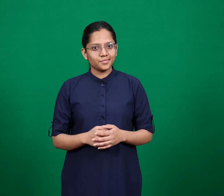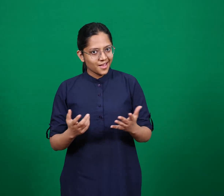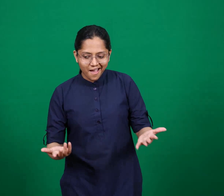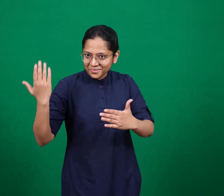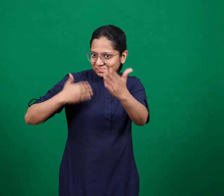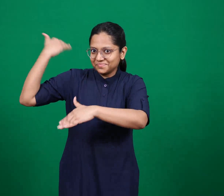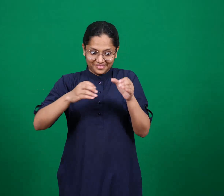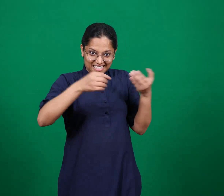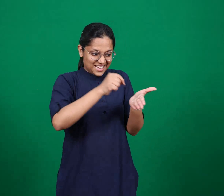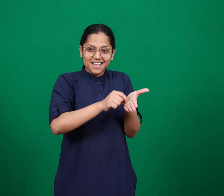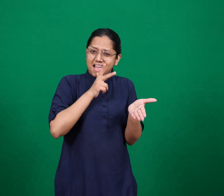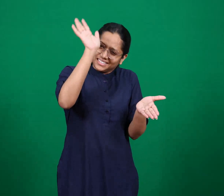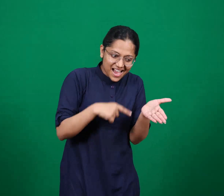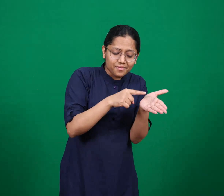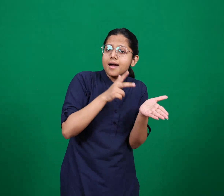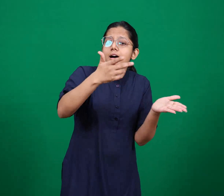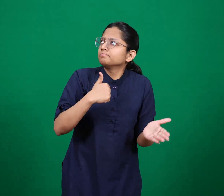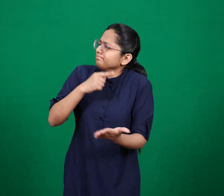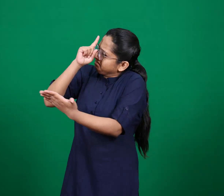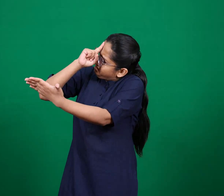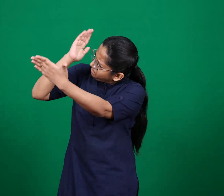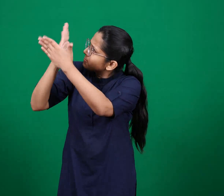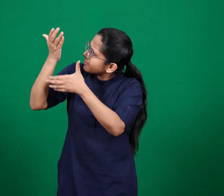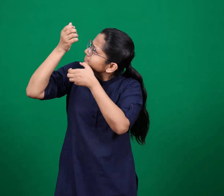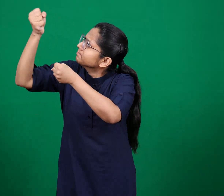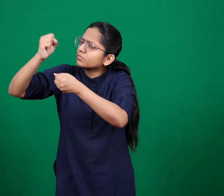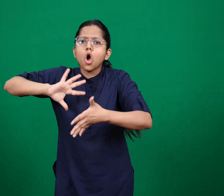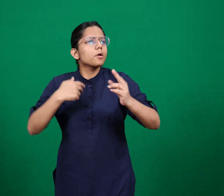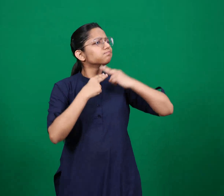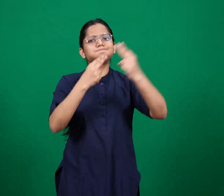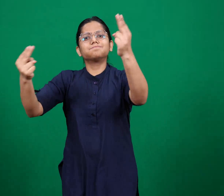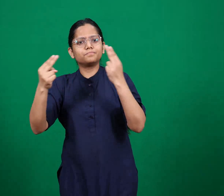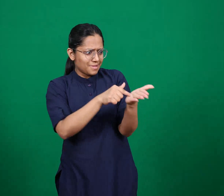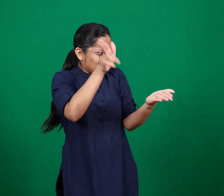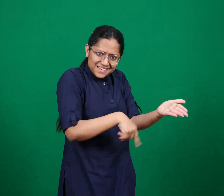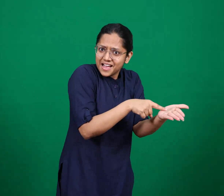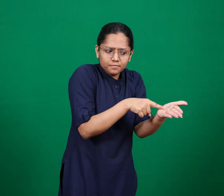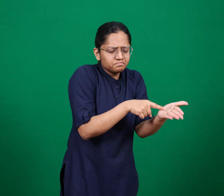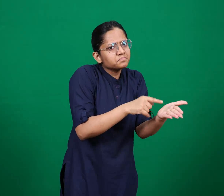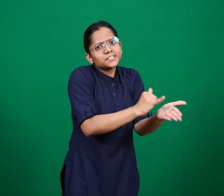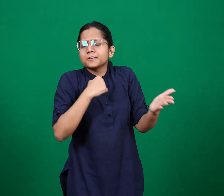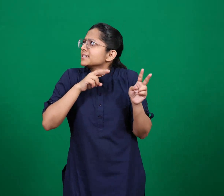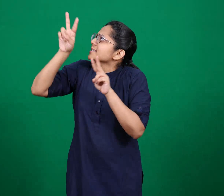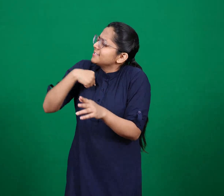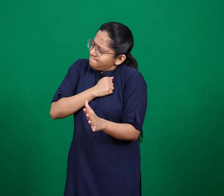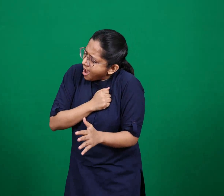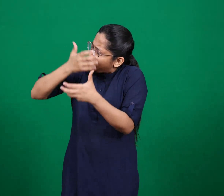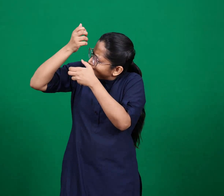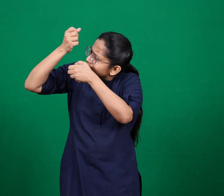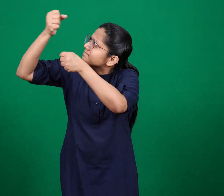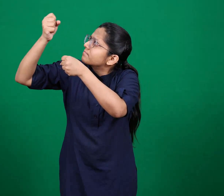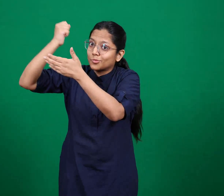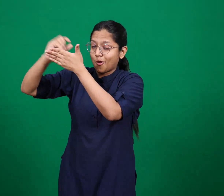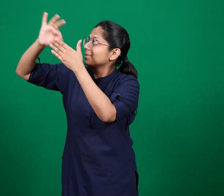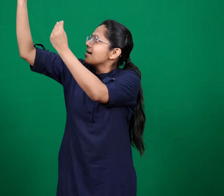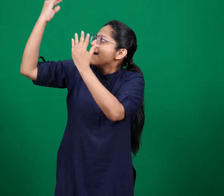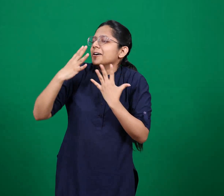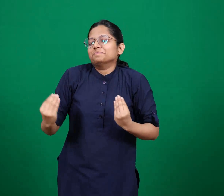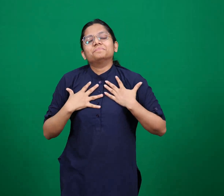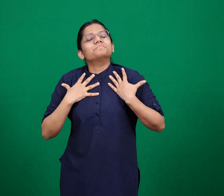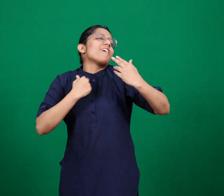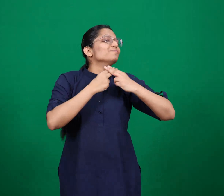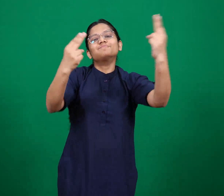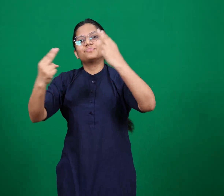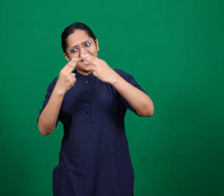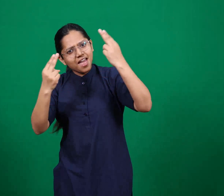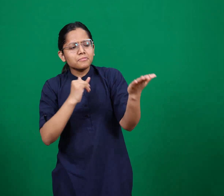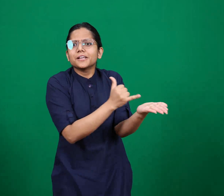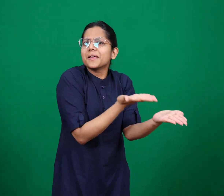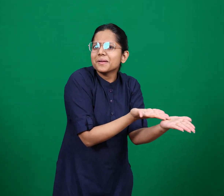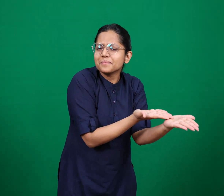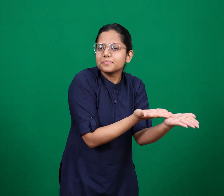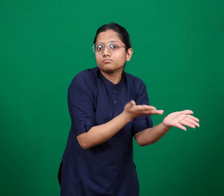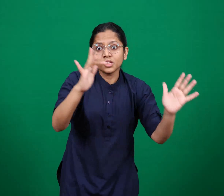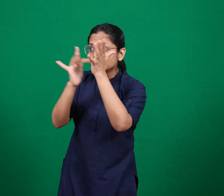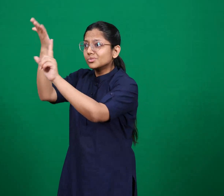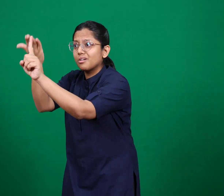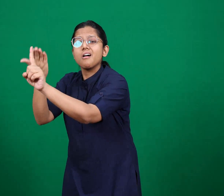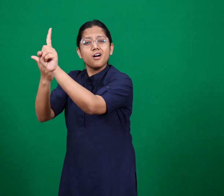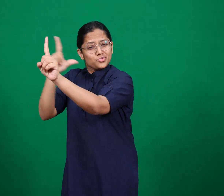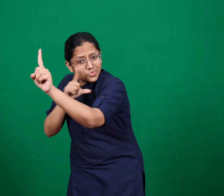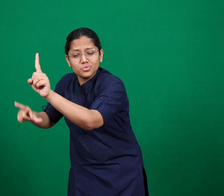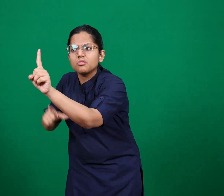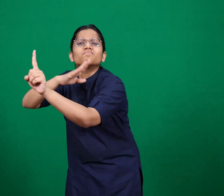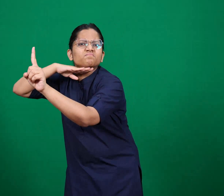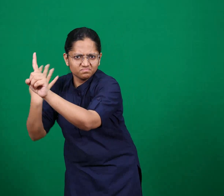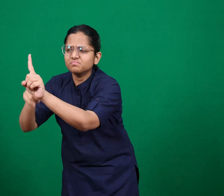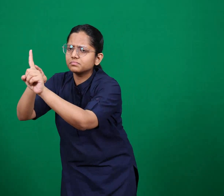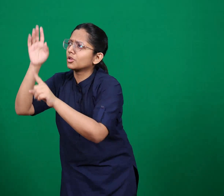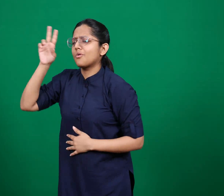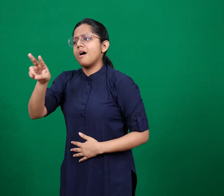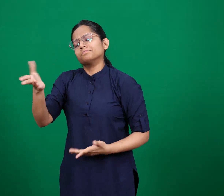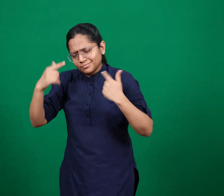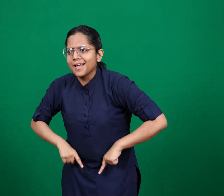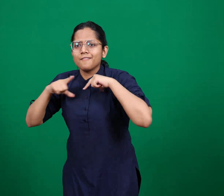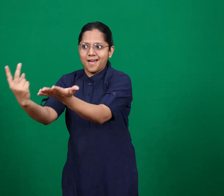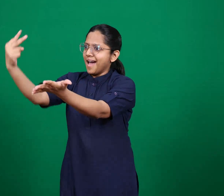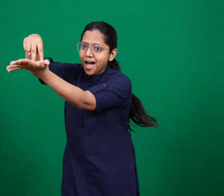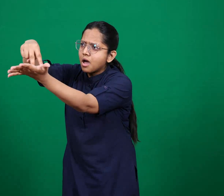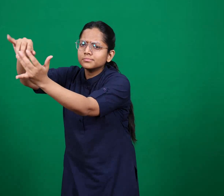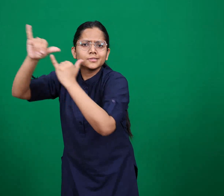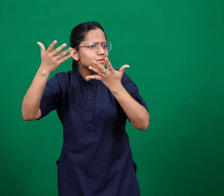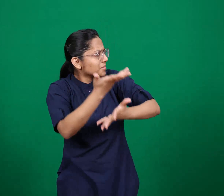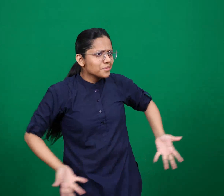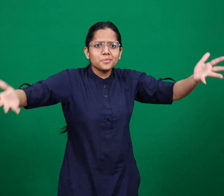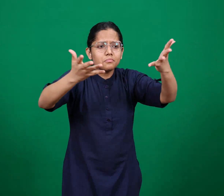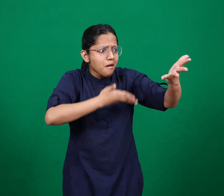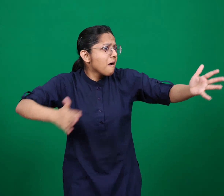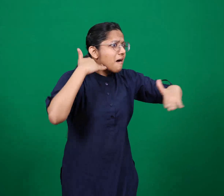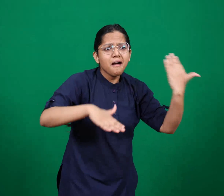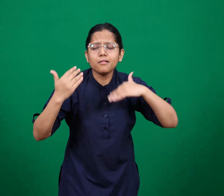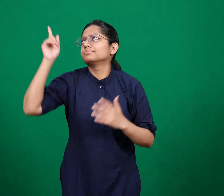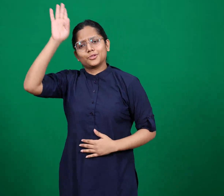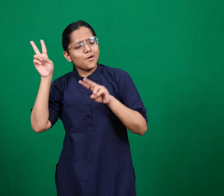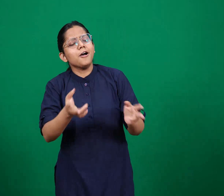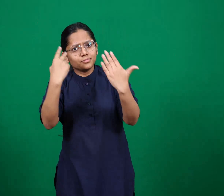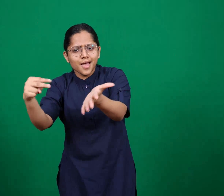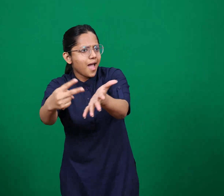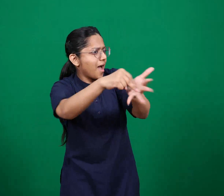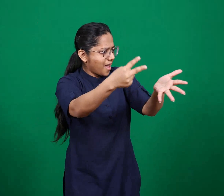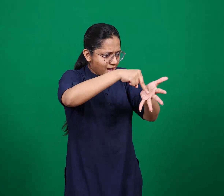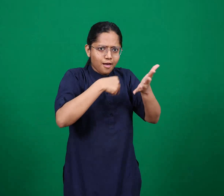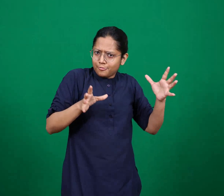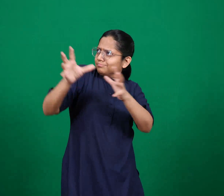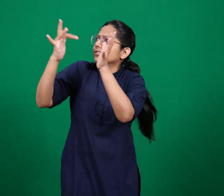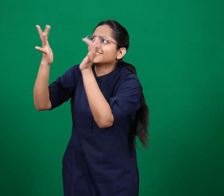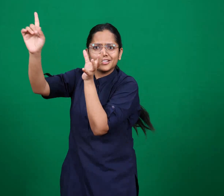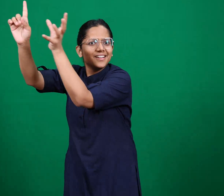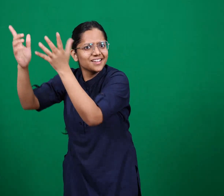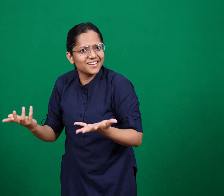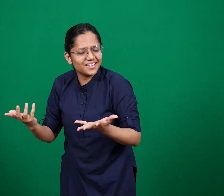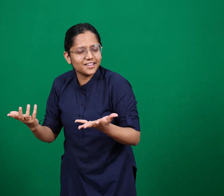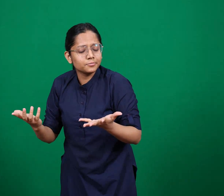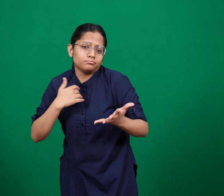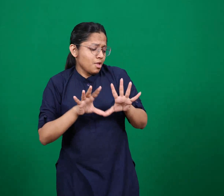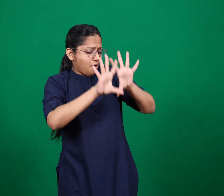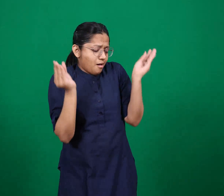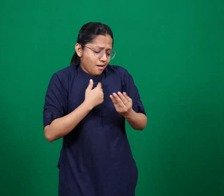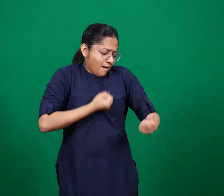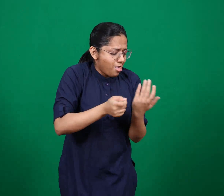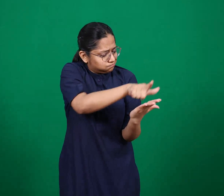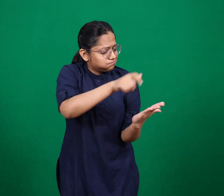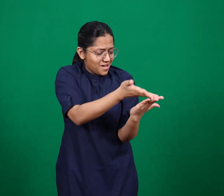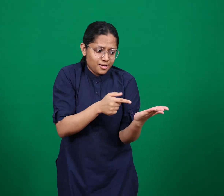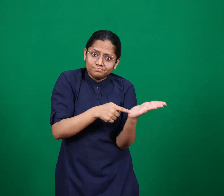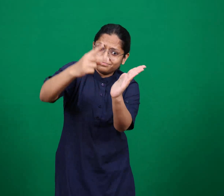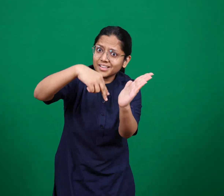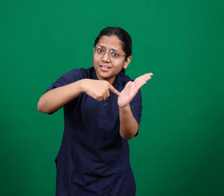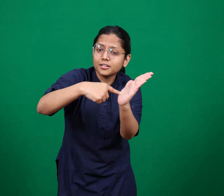And in keeping with what is written: "I believed, therefore I have spoken," we who have the same spirit of faith also believe and therefore speak, knowing that the One who raised the Lord Jesus will also raise us with Jesus and present us with you in His presence.